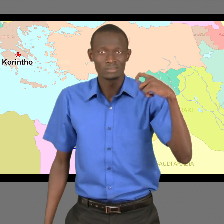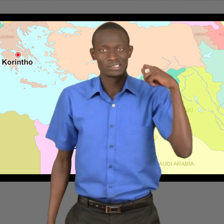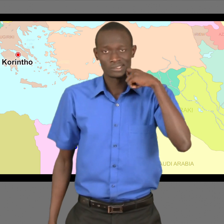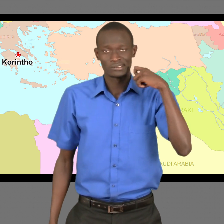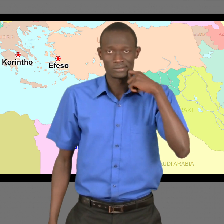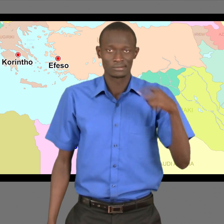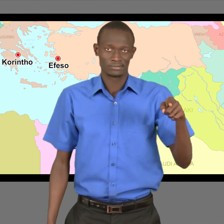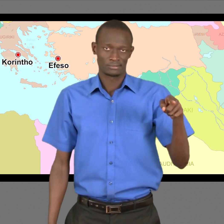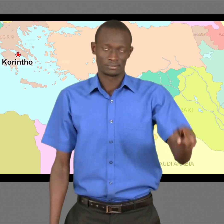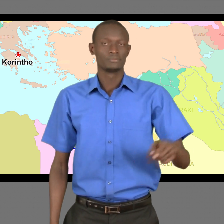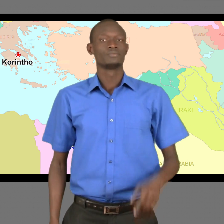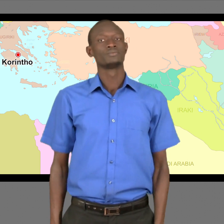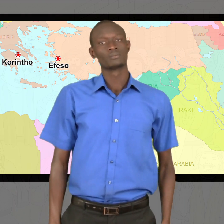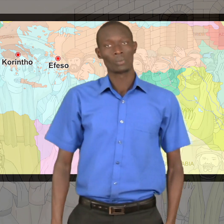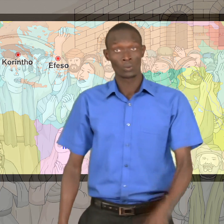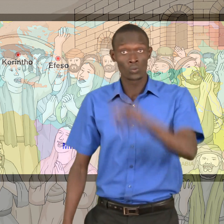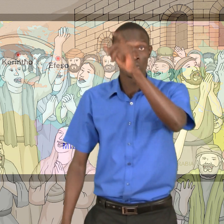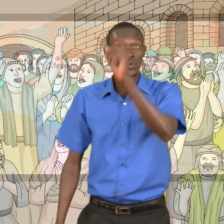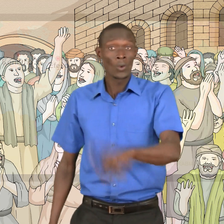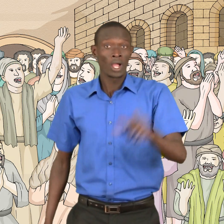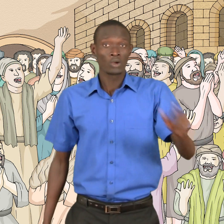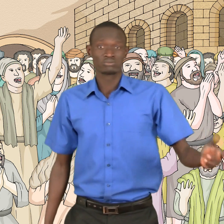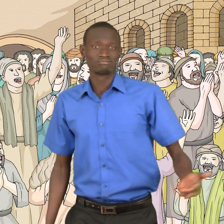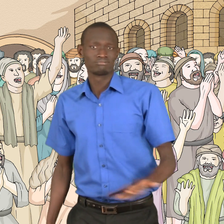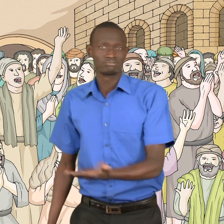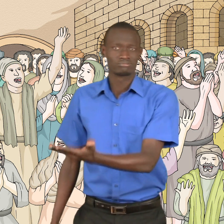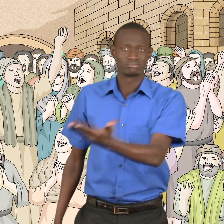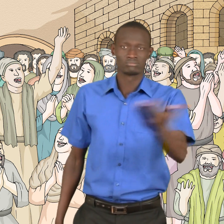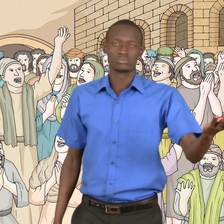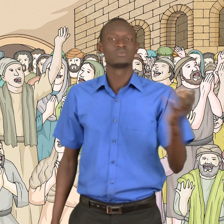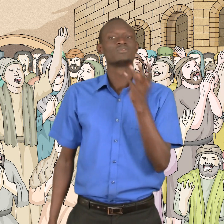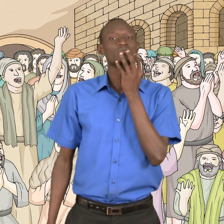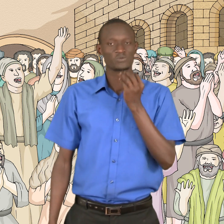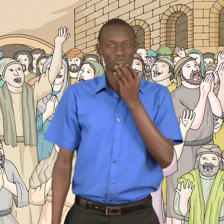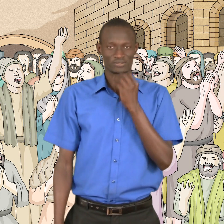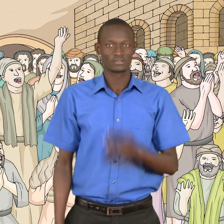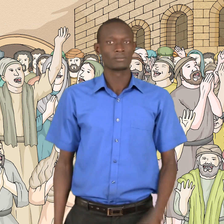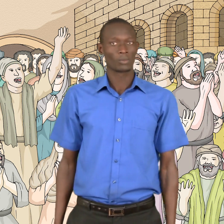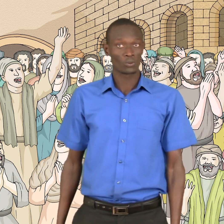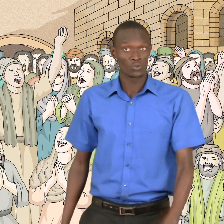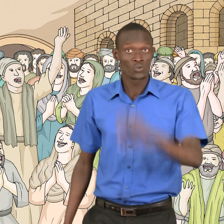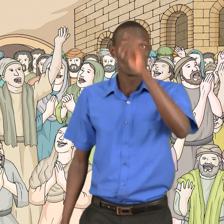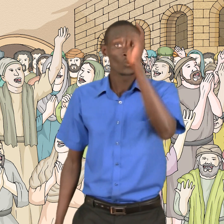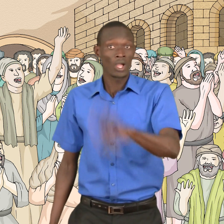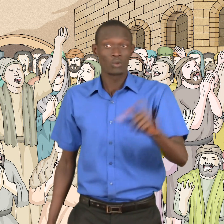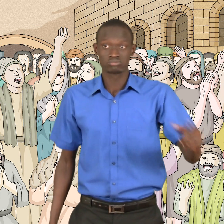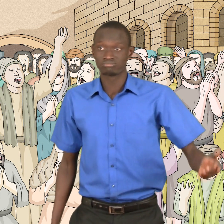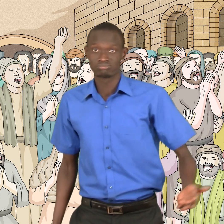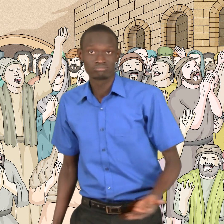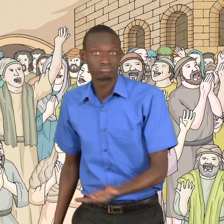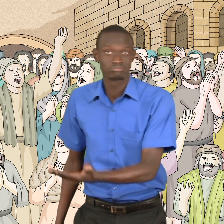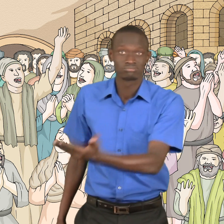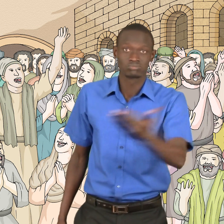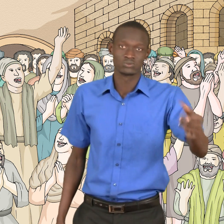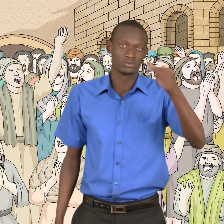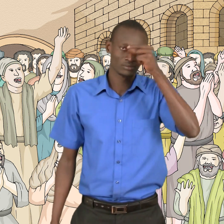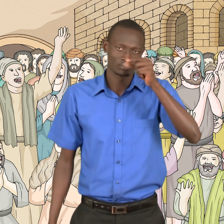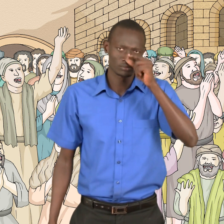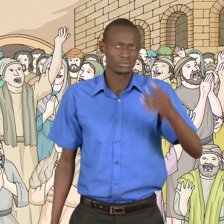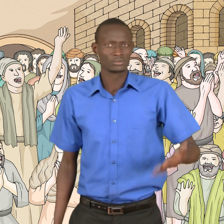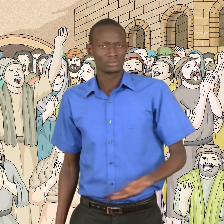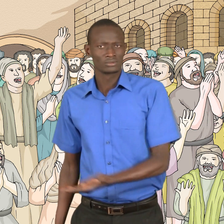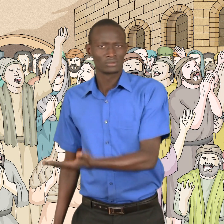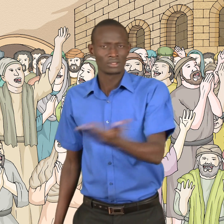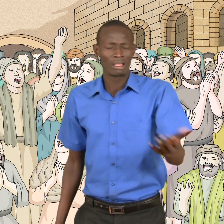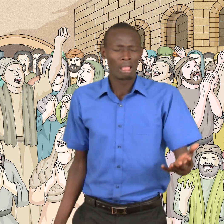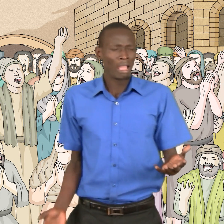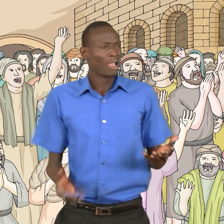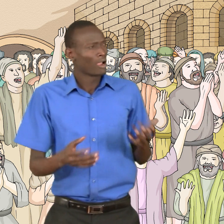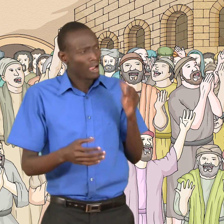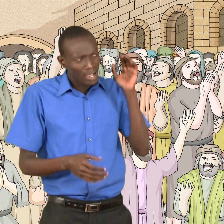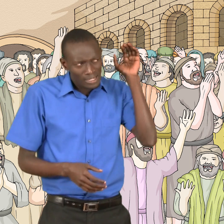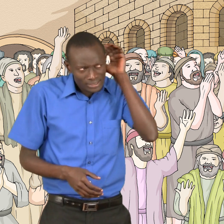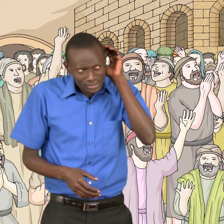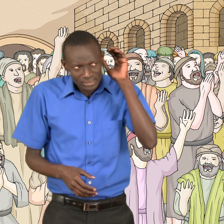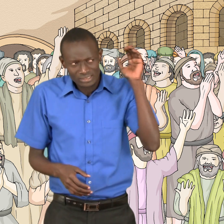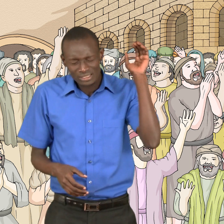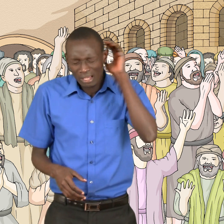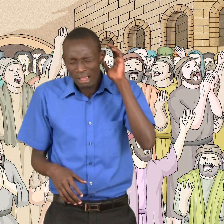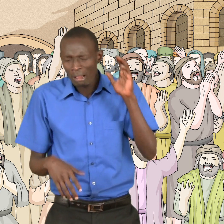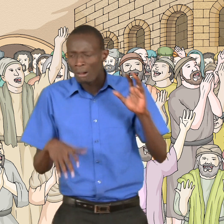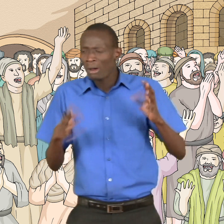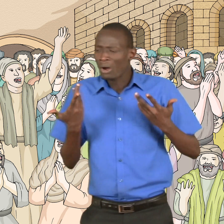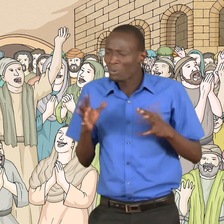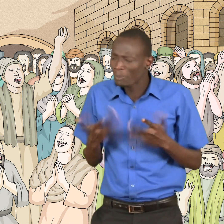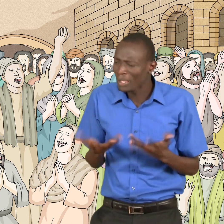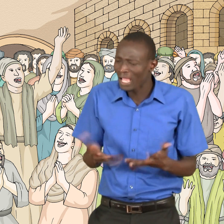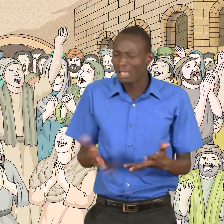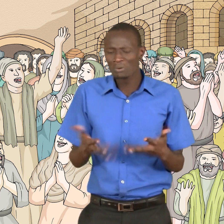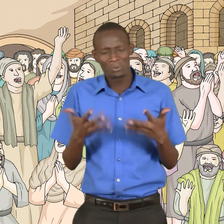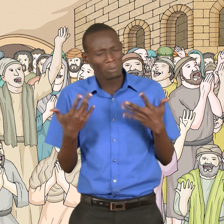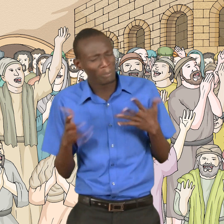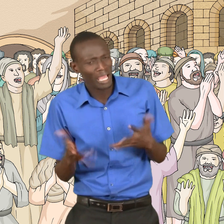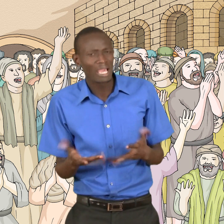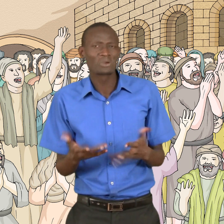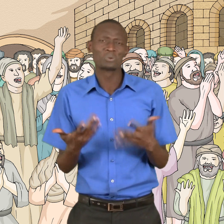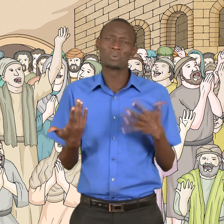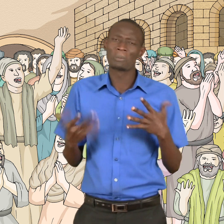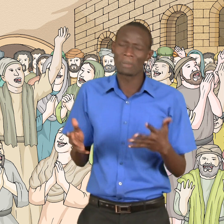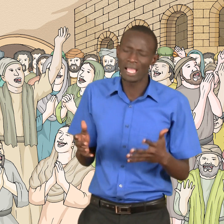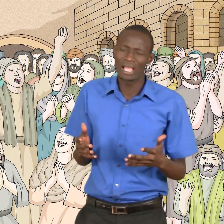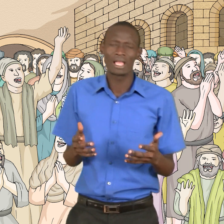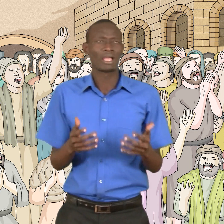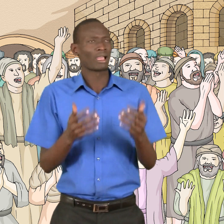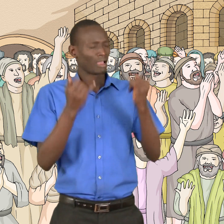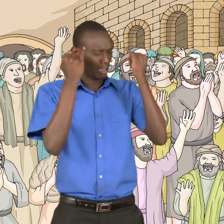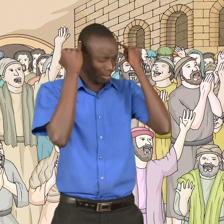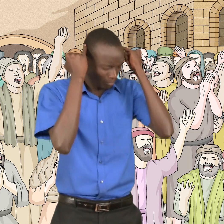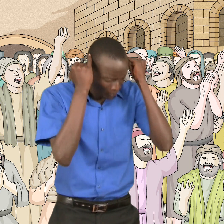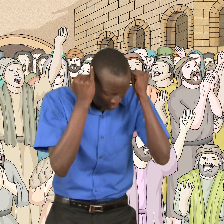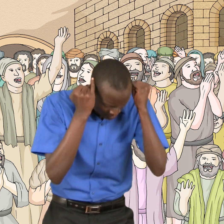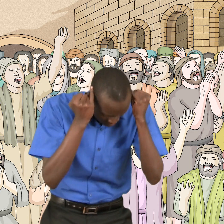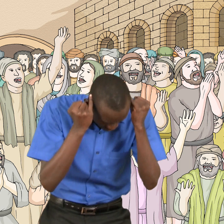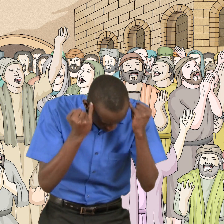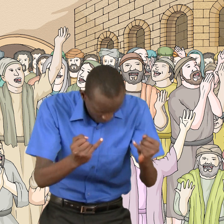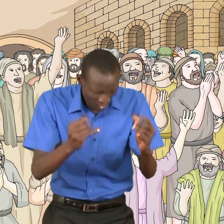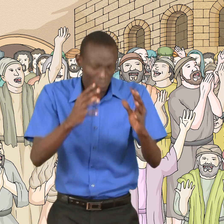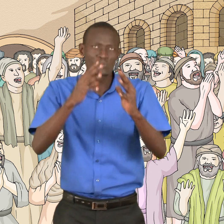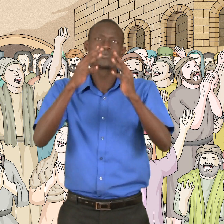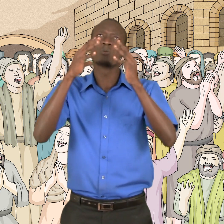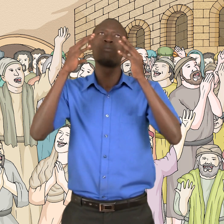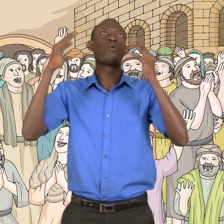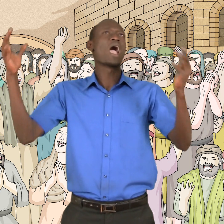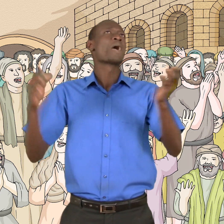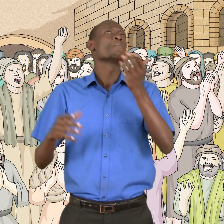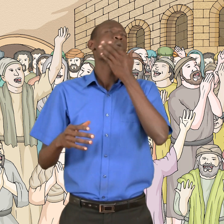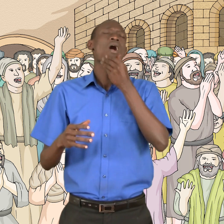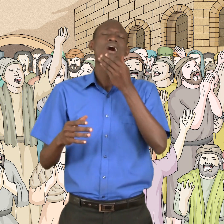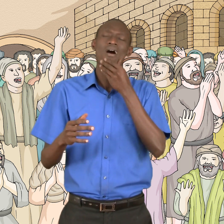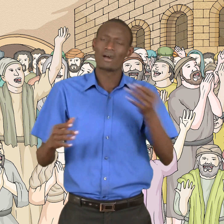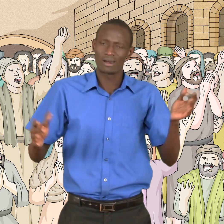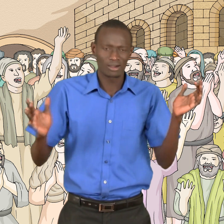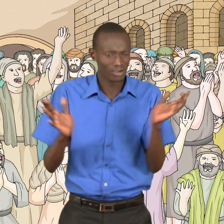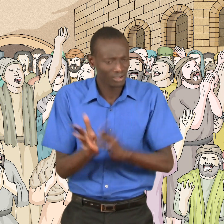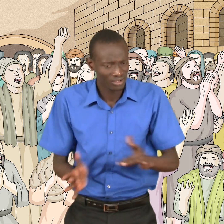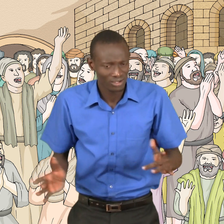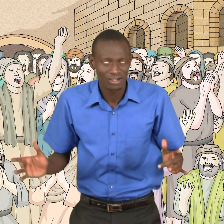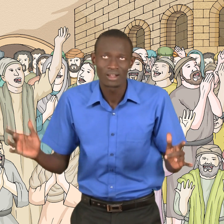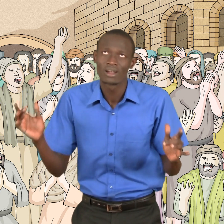So the name of the Lord Jesus was held in high honor.